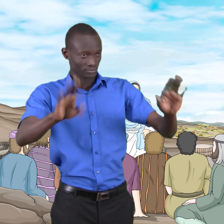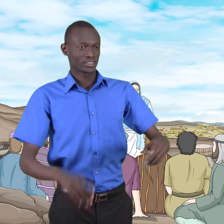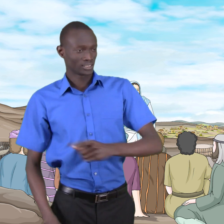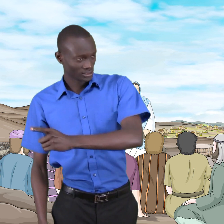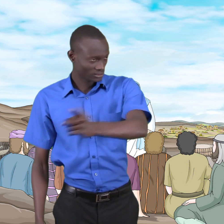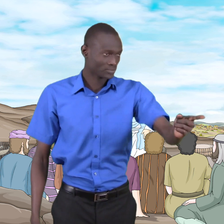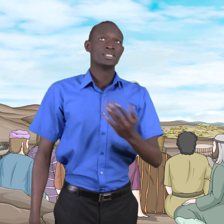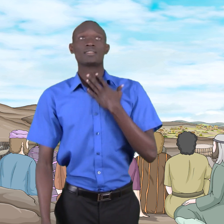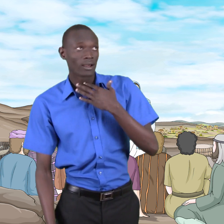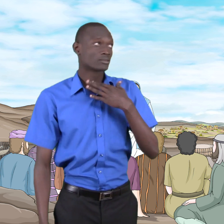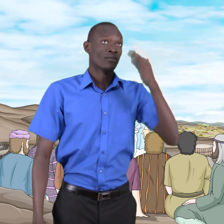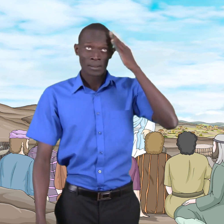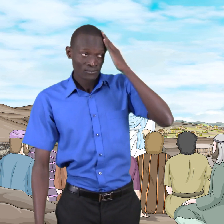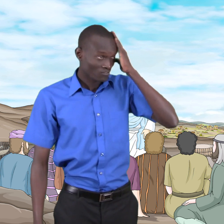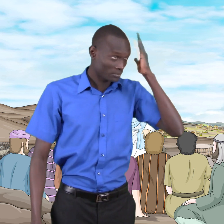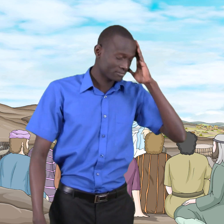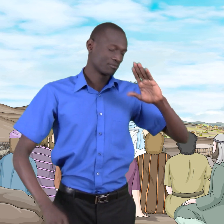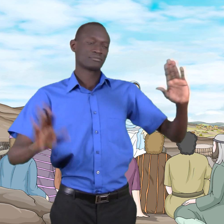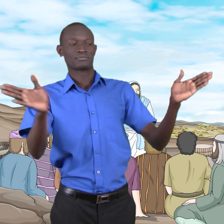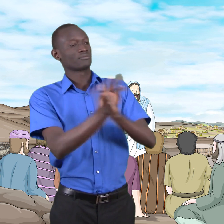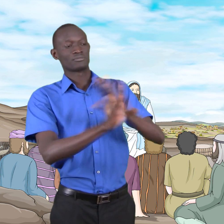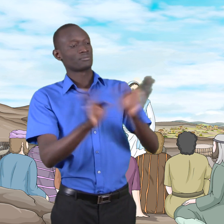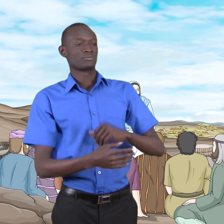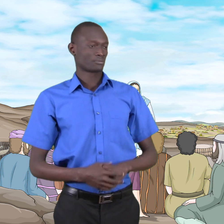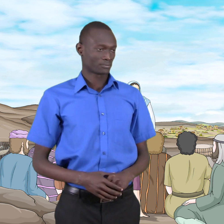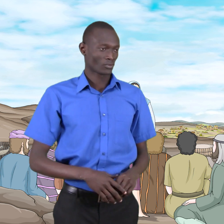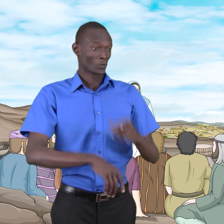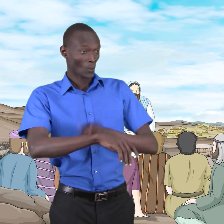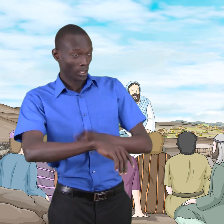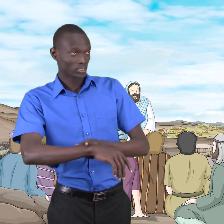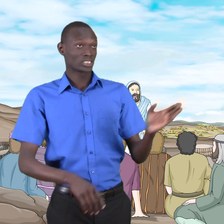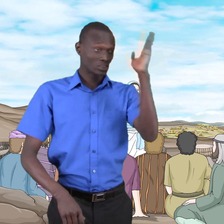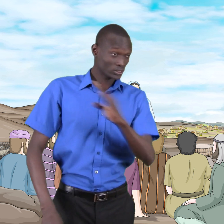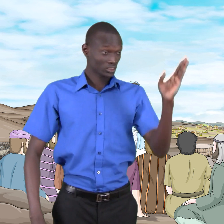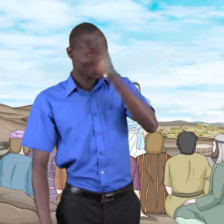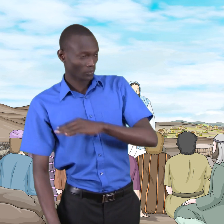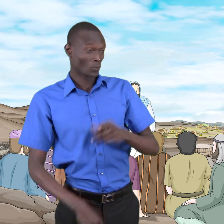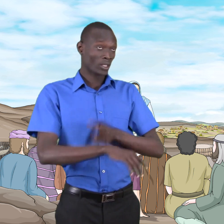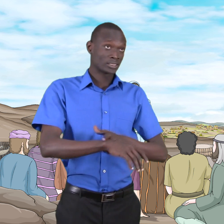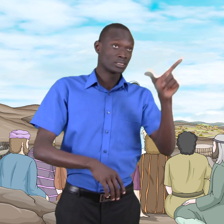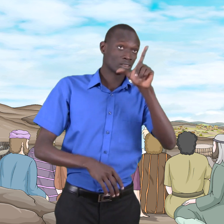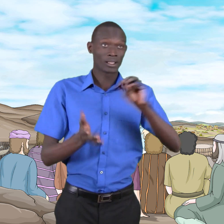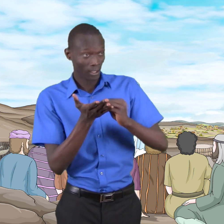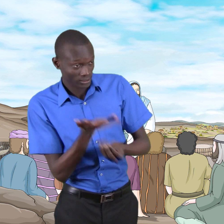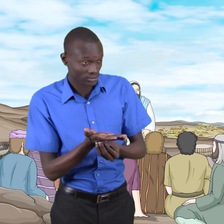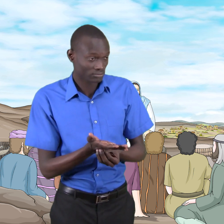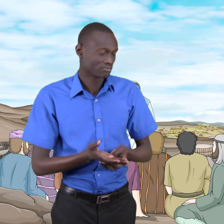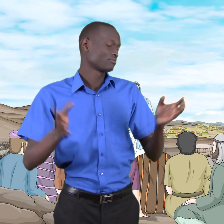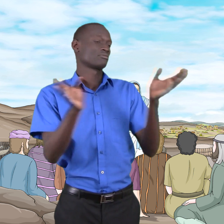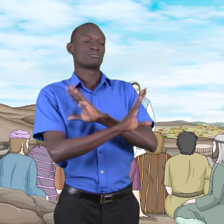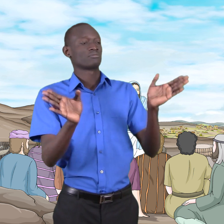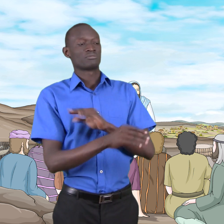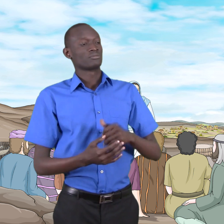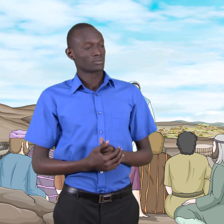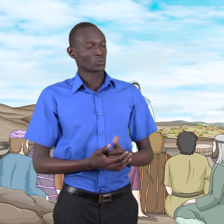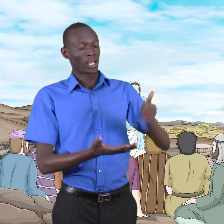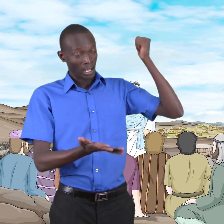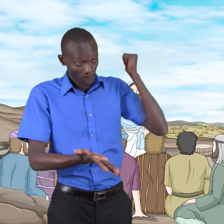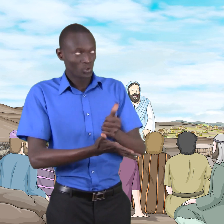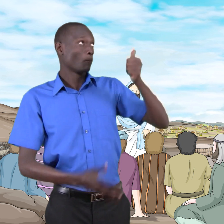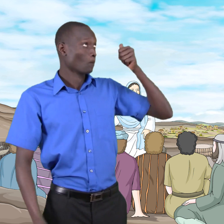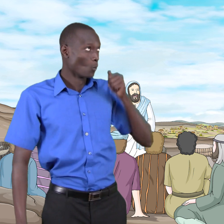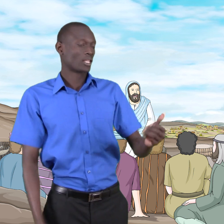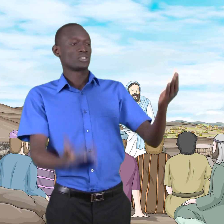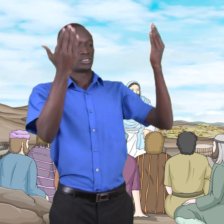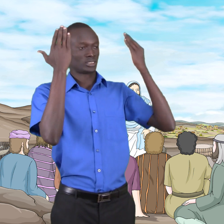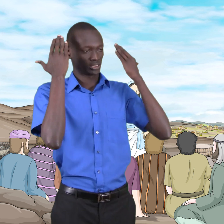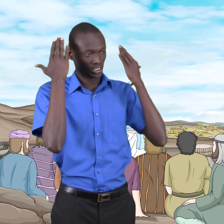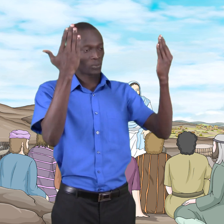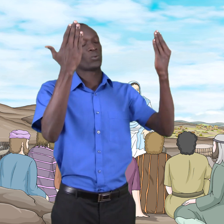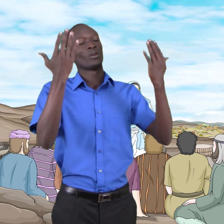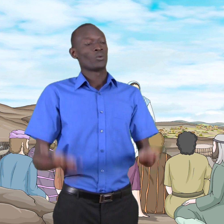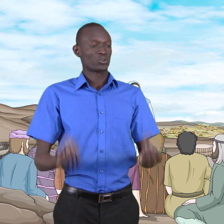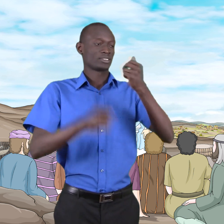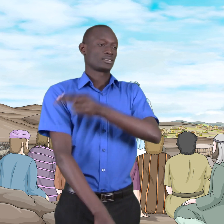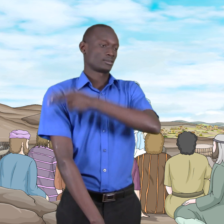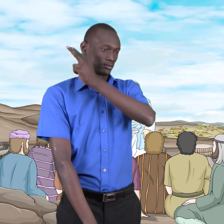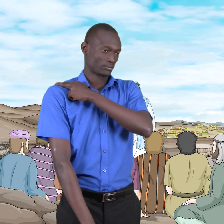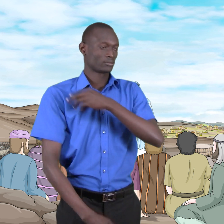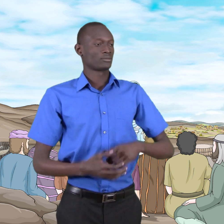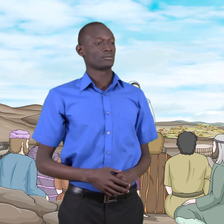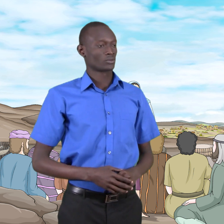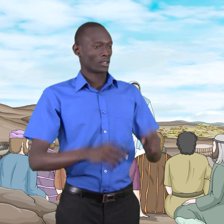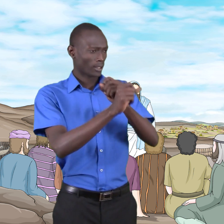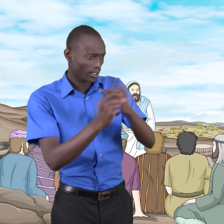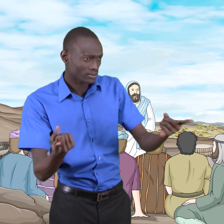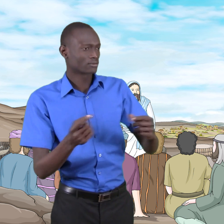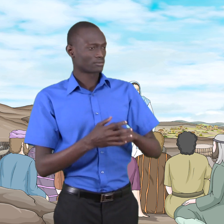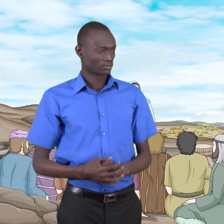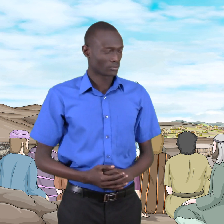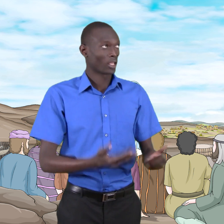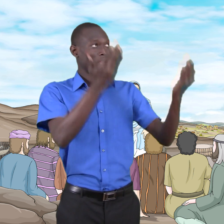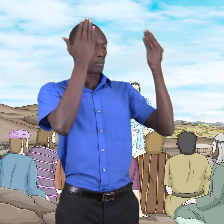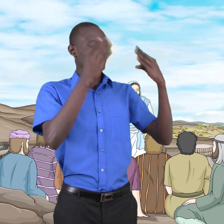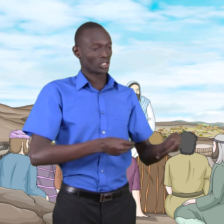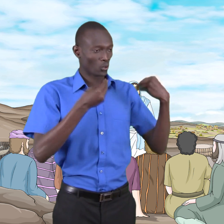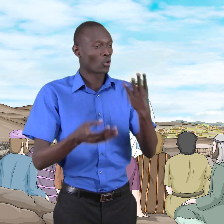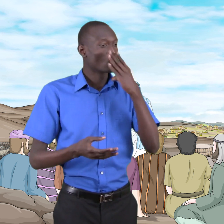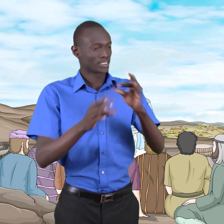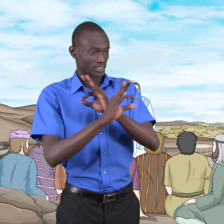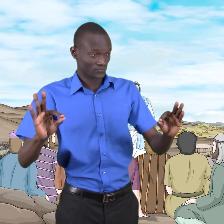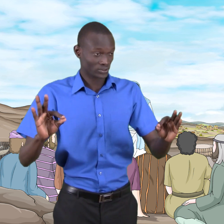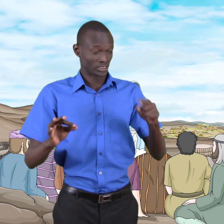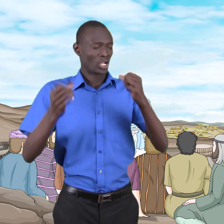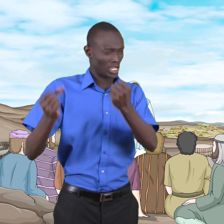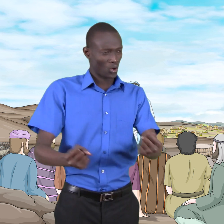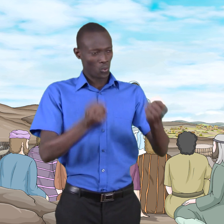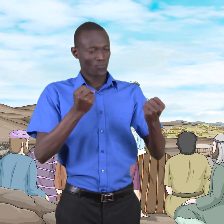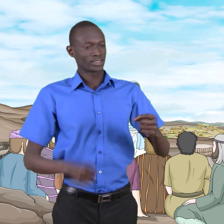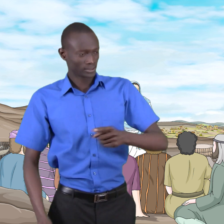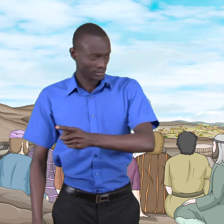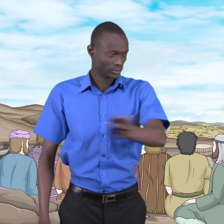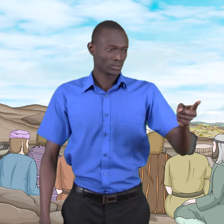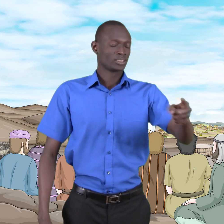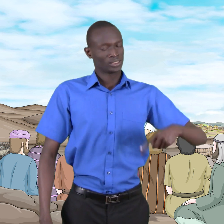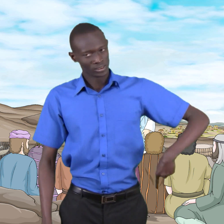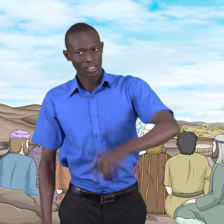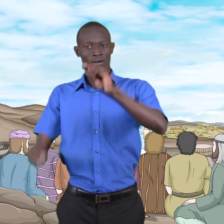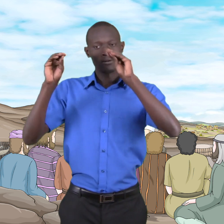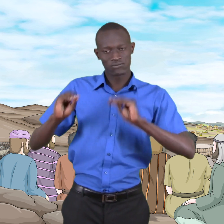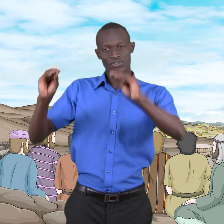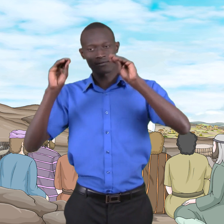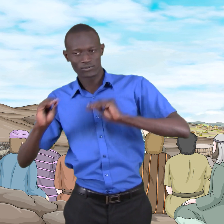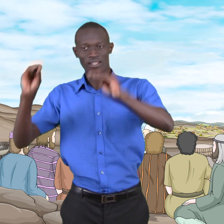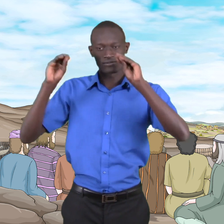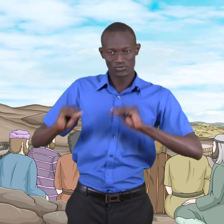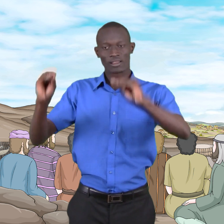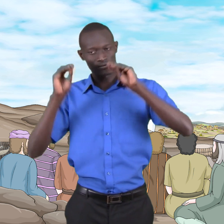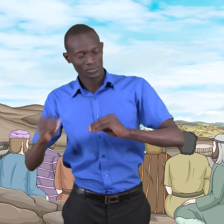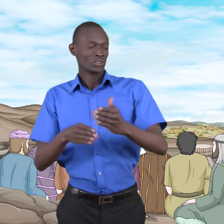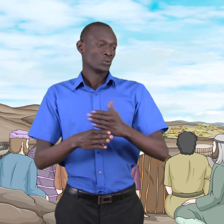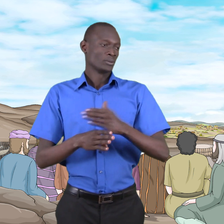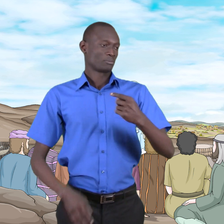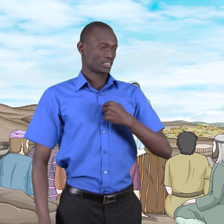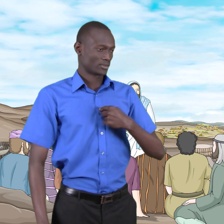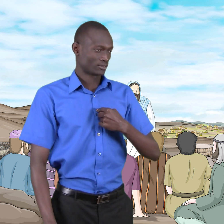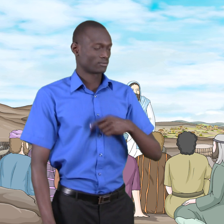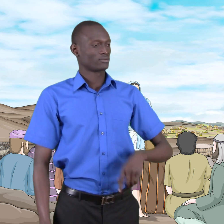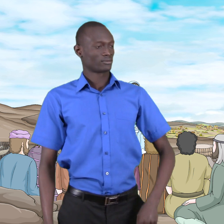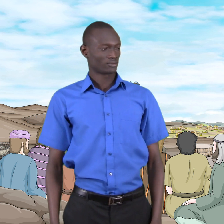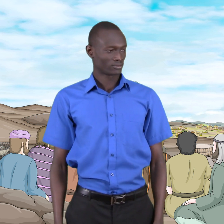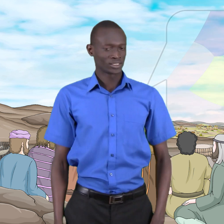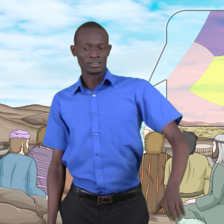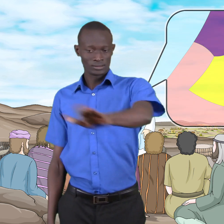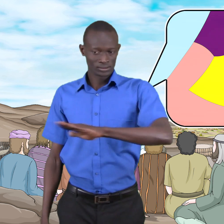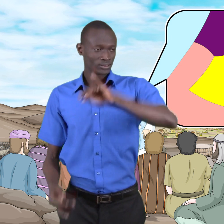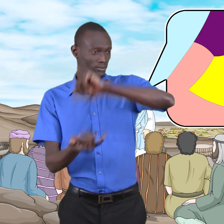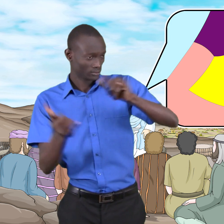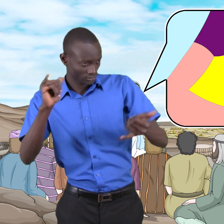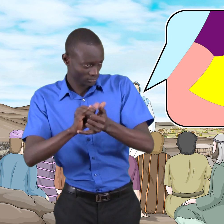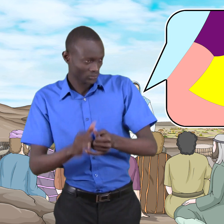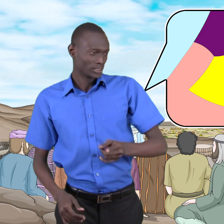Jesus replied, “It is not for you to know times or seasons that the Father has fixed by His own authority.